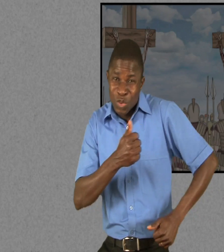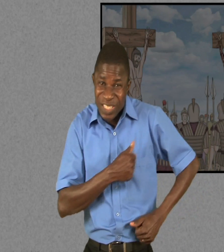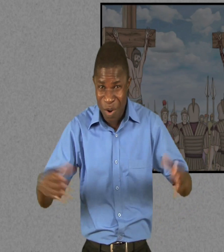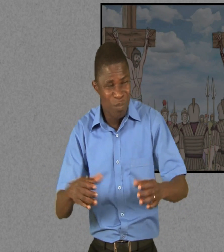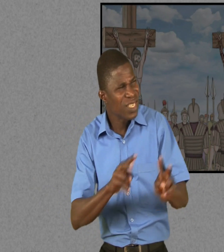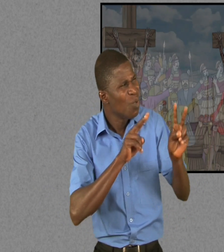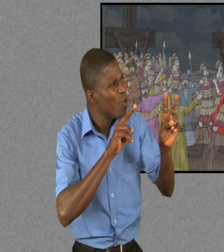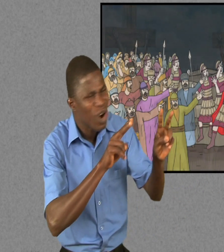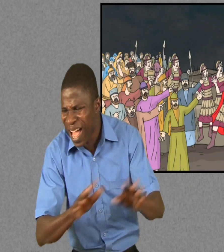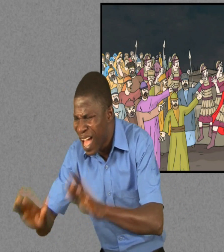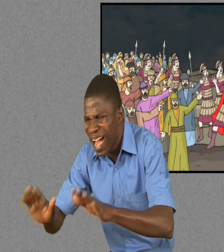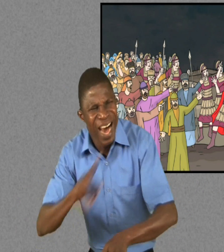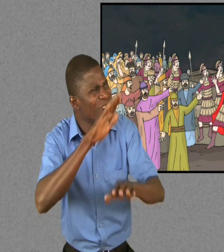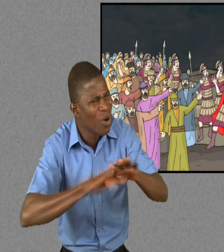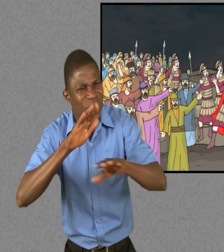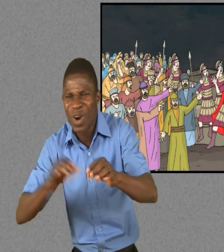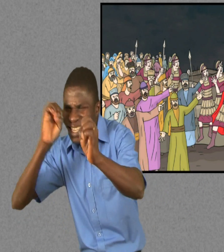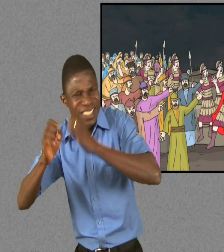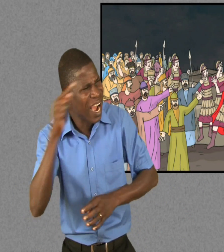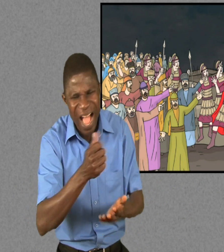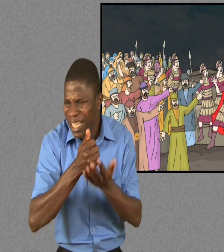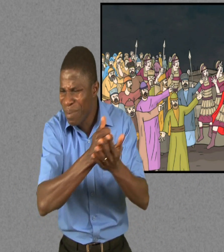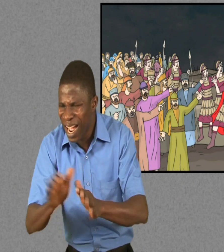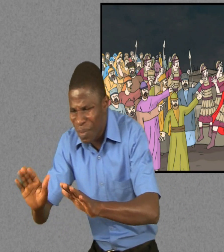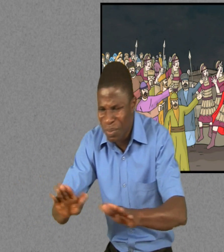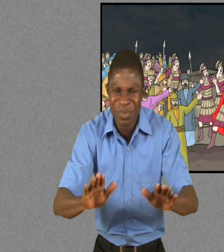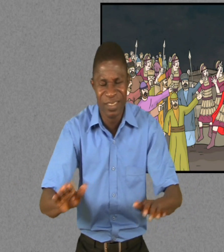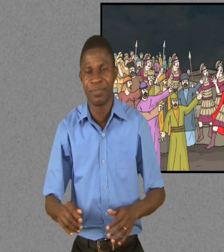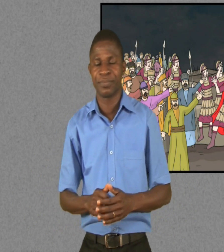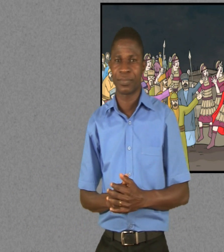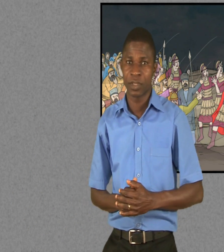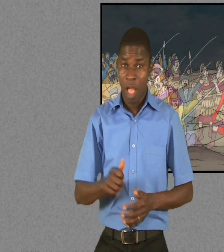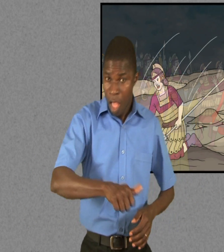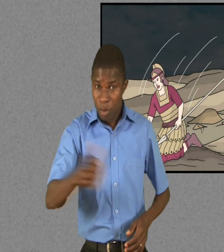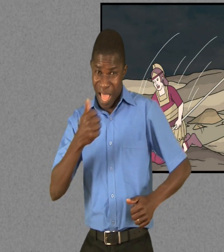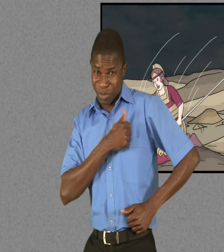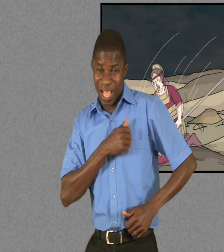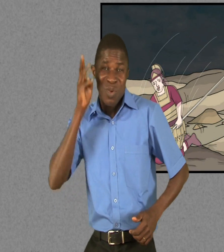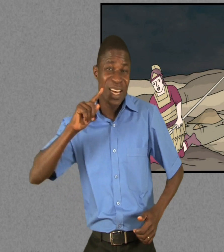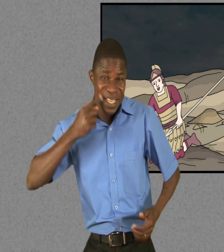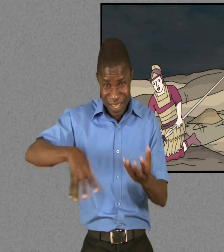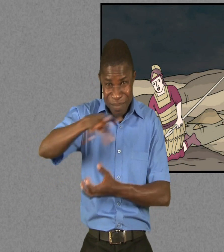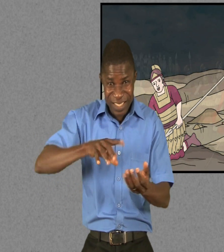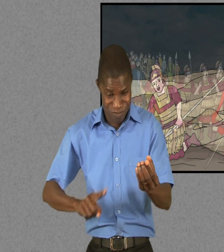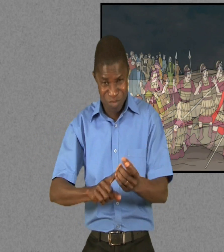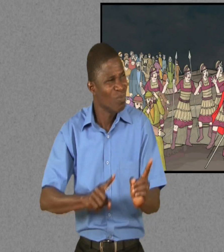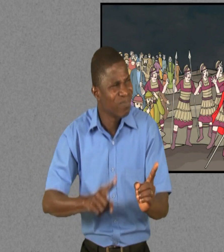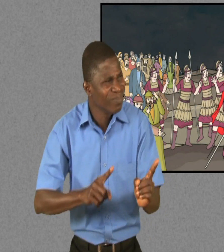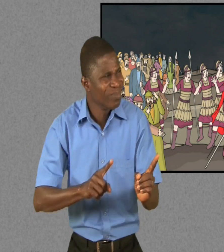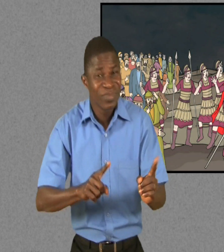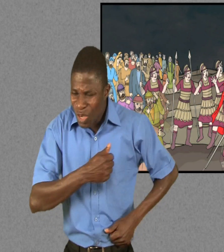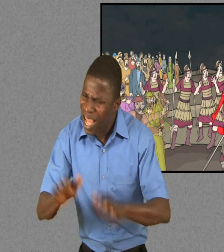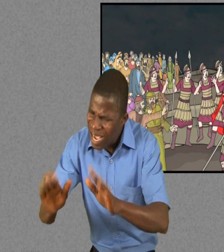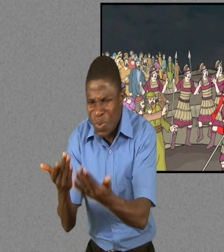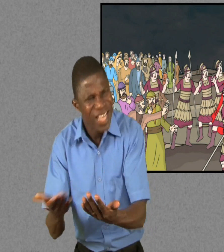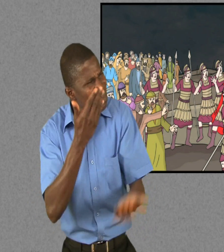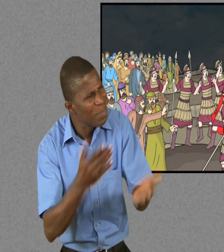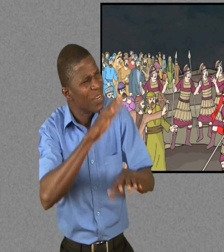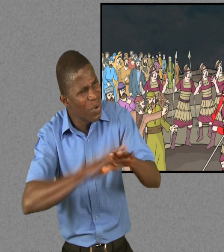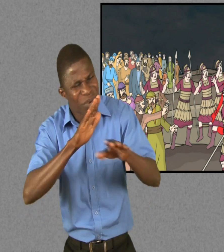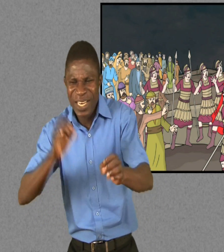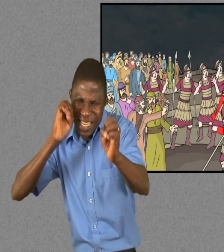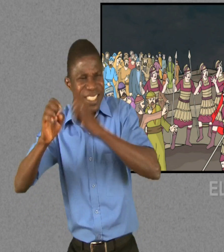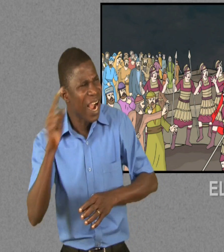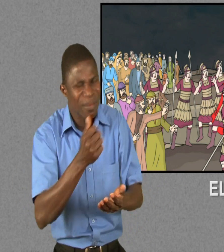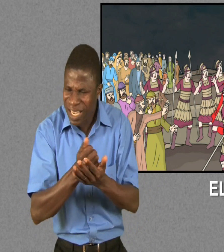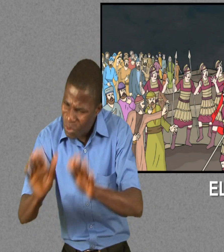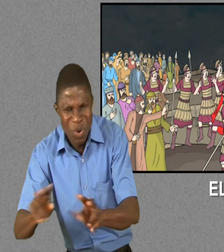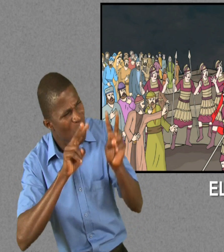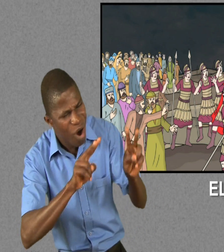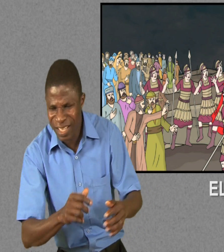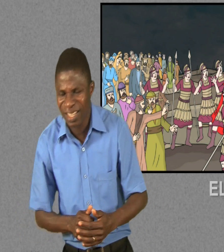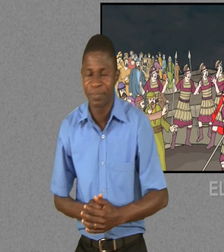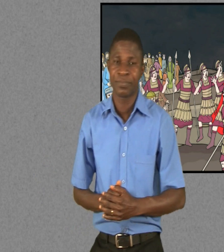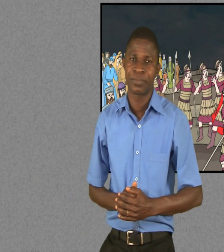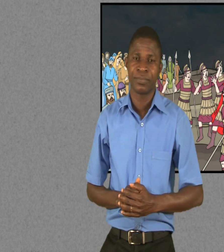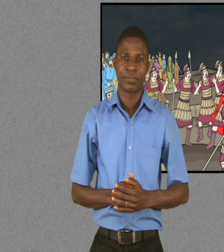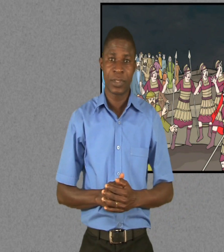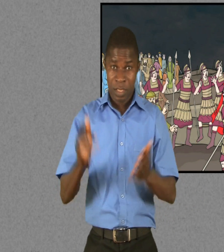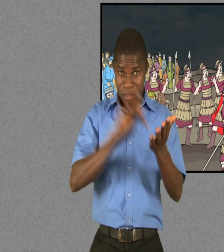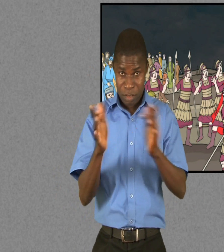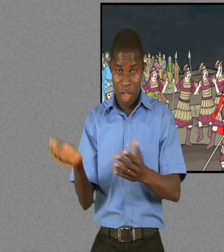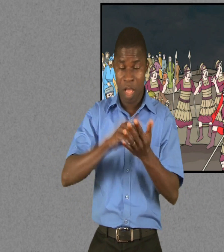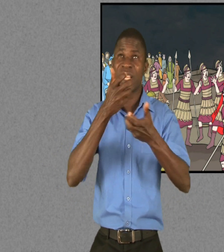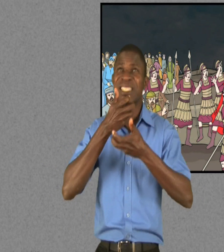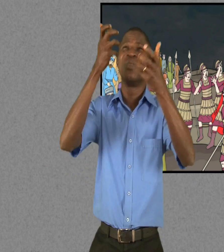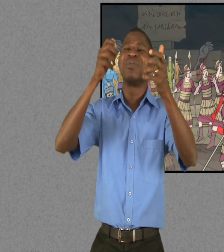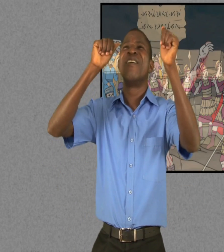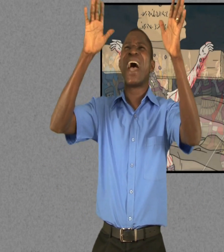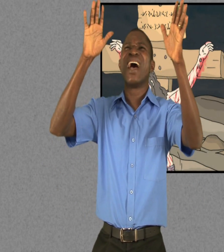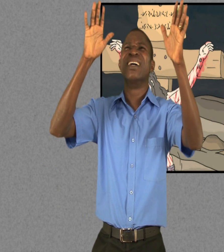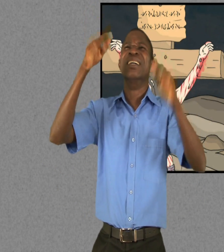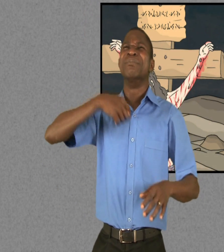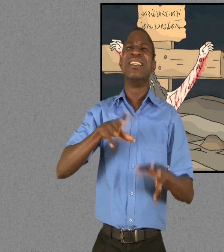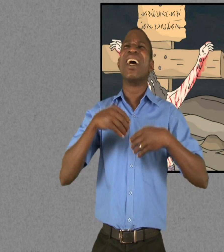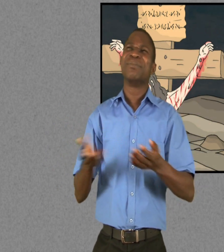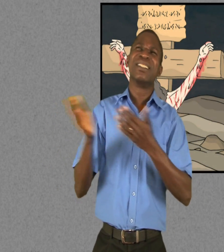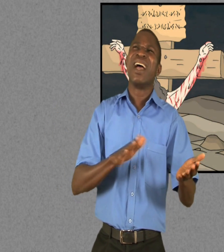When some of those standing there heard this, they said, “He is calling Elijah.” One of them quickly ran and brought a sponge. He filled it with sour wine, put it on a reed, and held it up for Jesus to drink. But the others said, “Leave Him alone. Let us see if Elijah comes to save Him.”